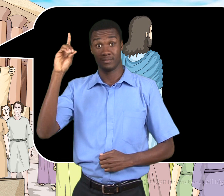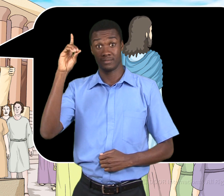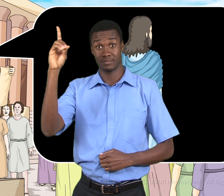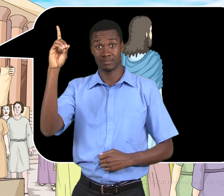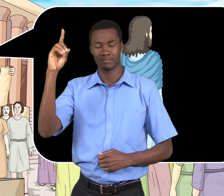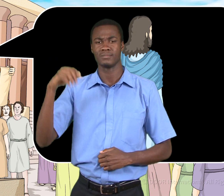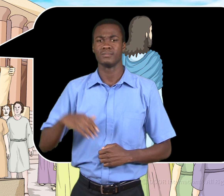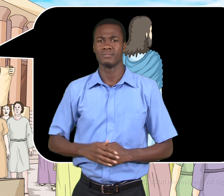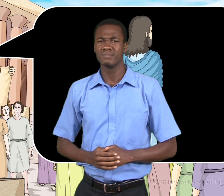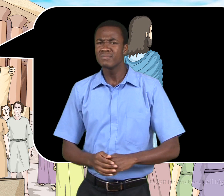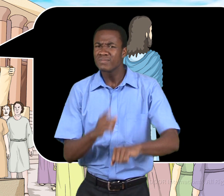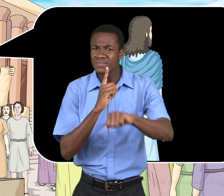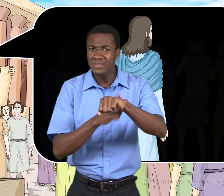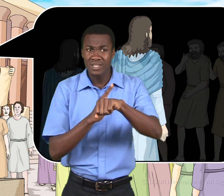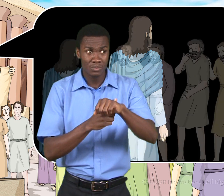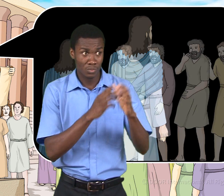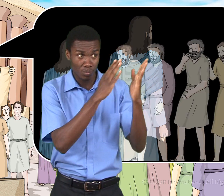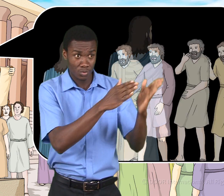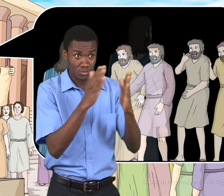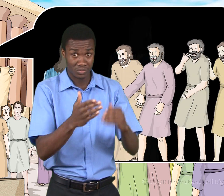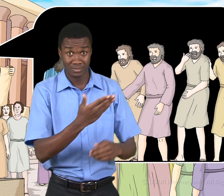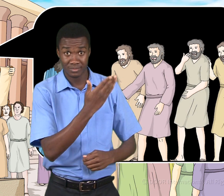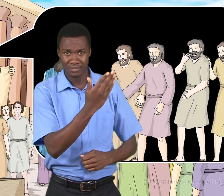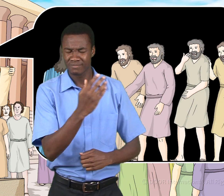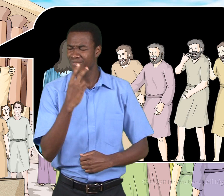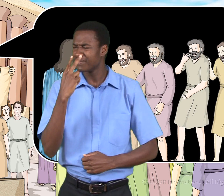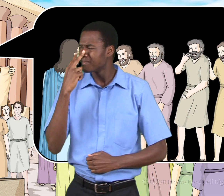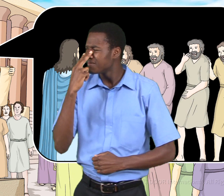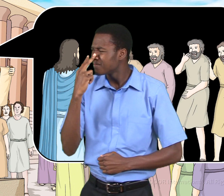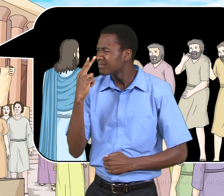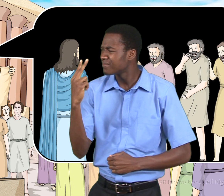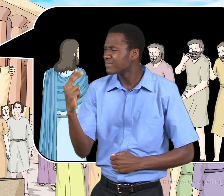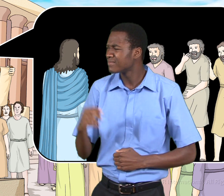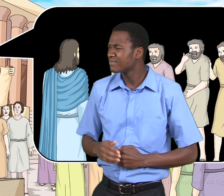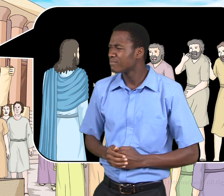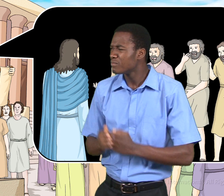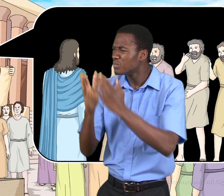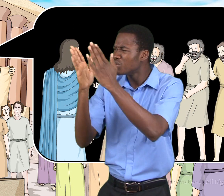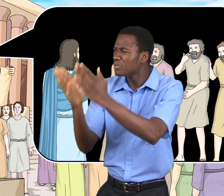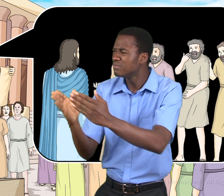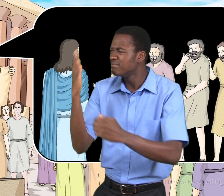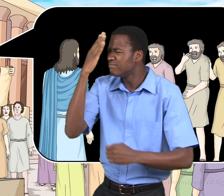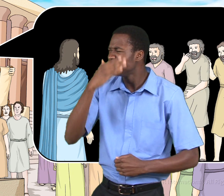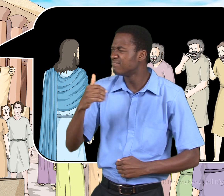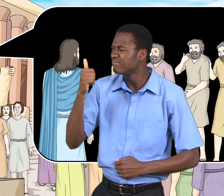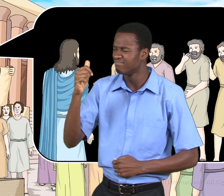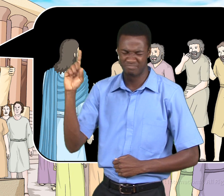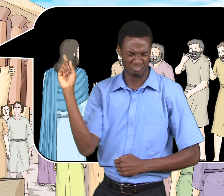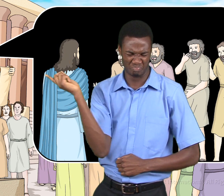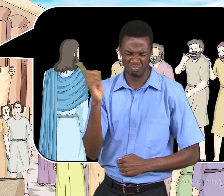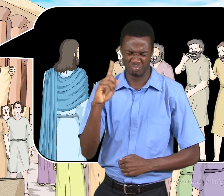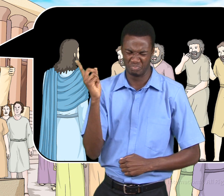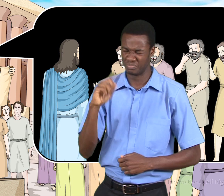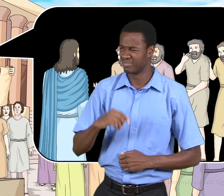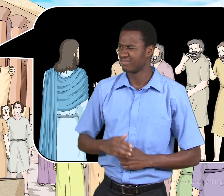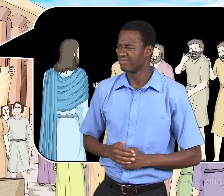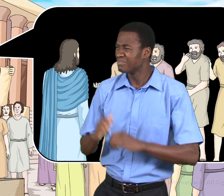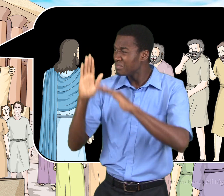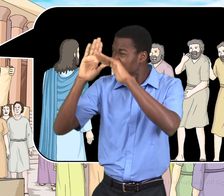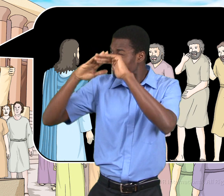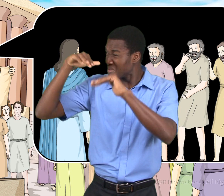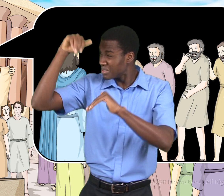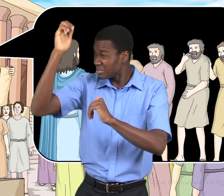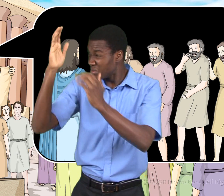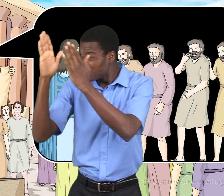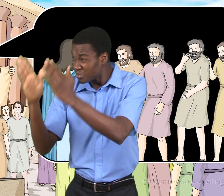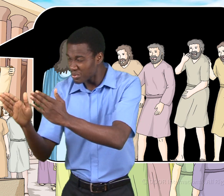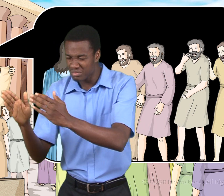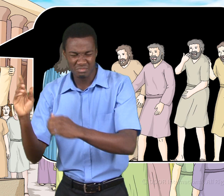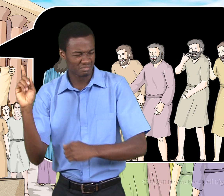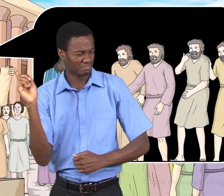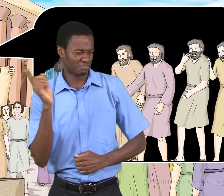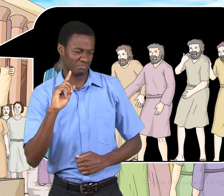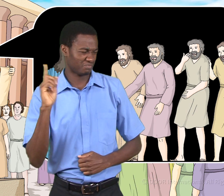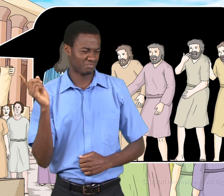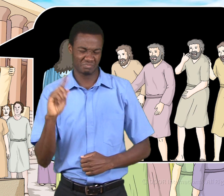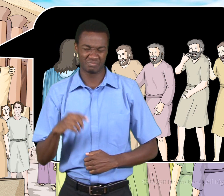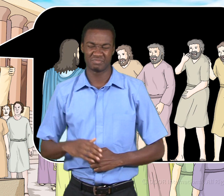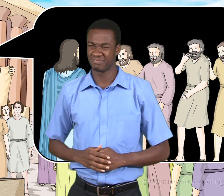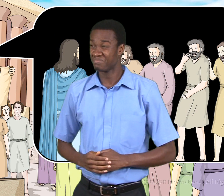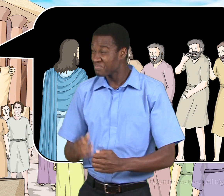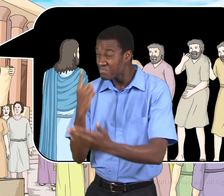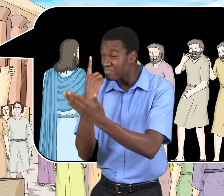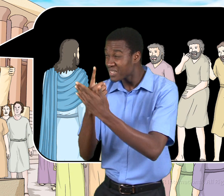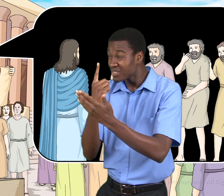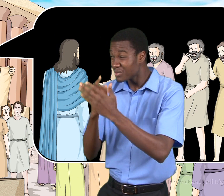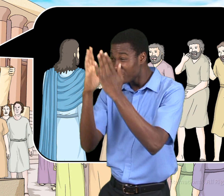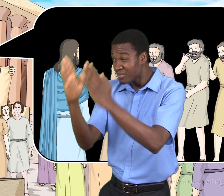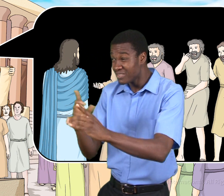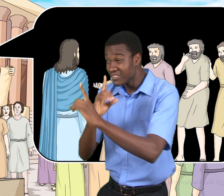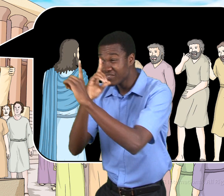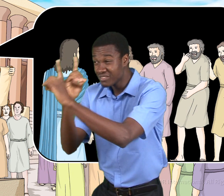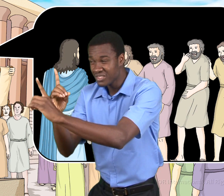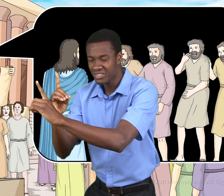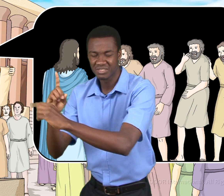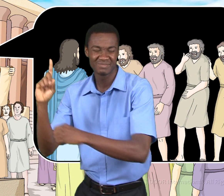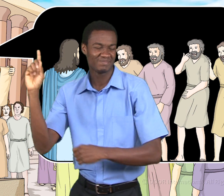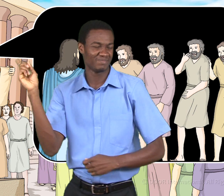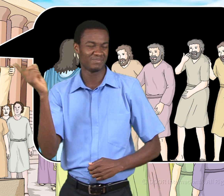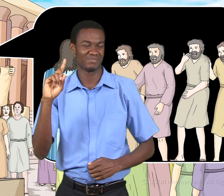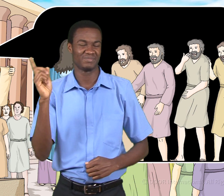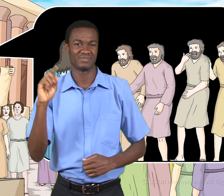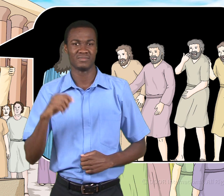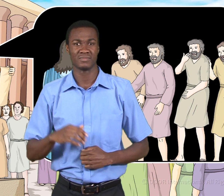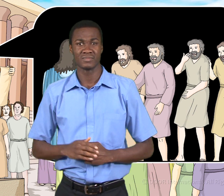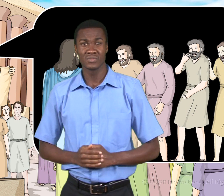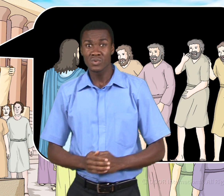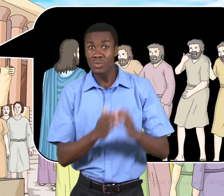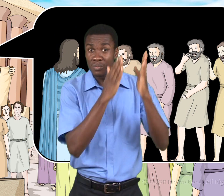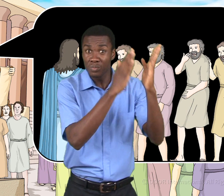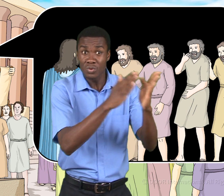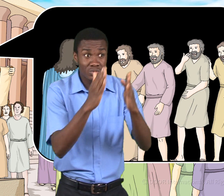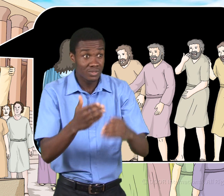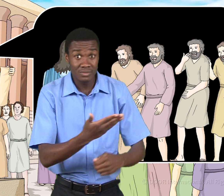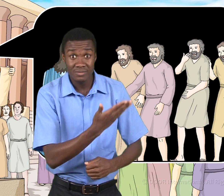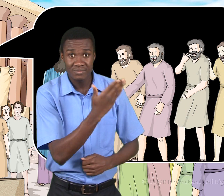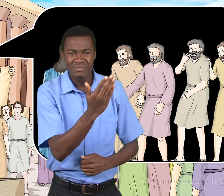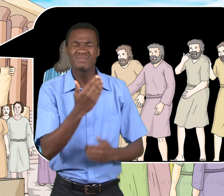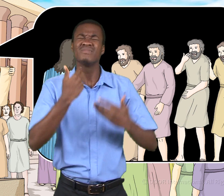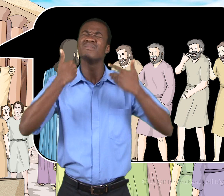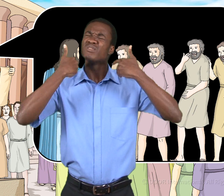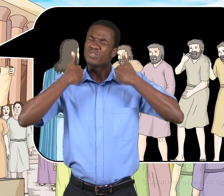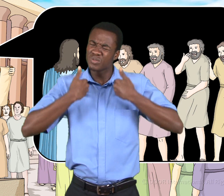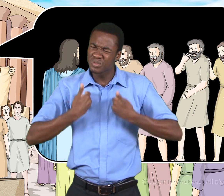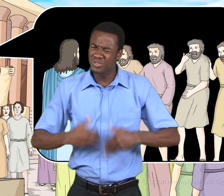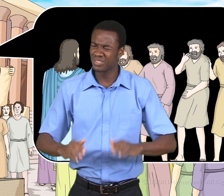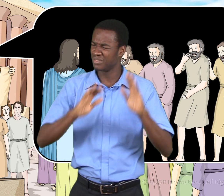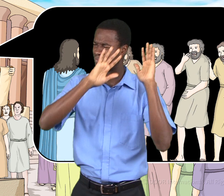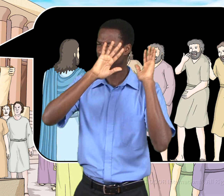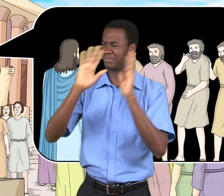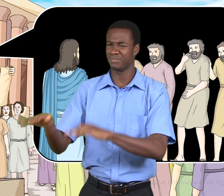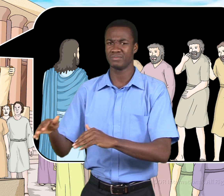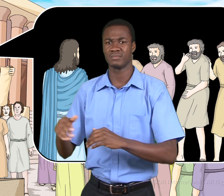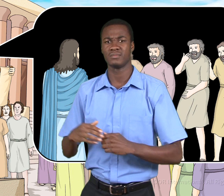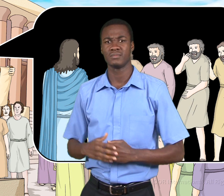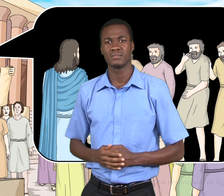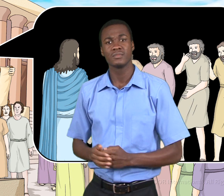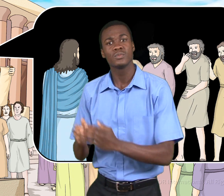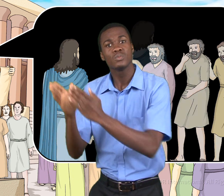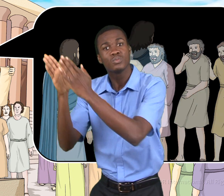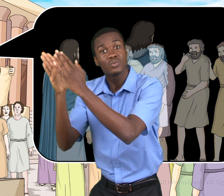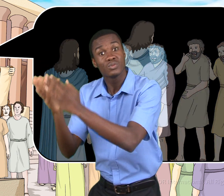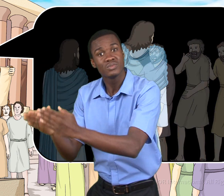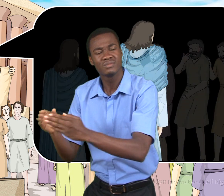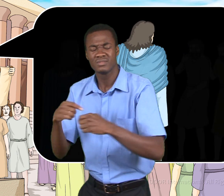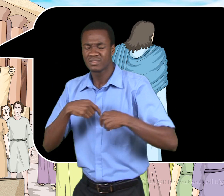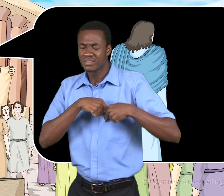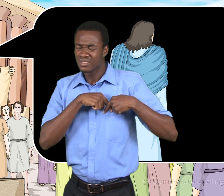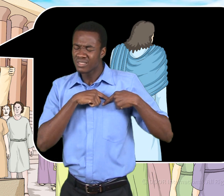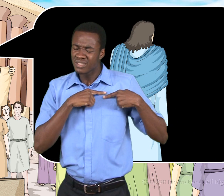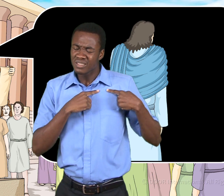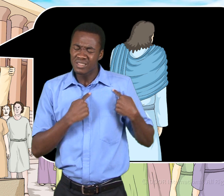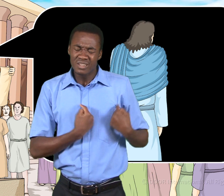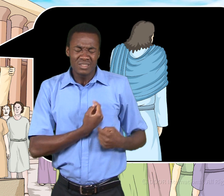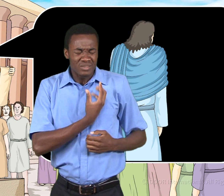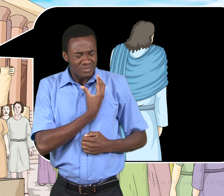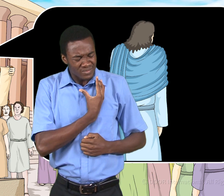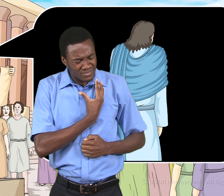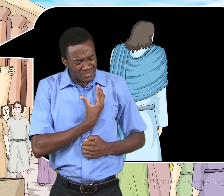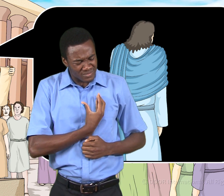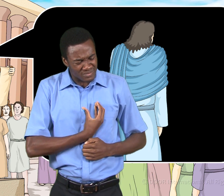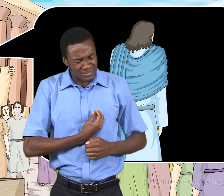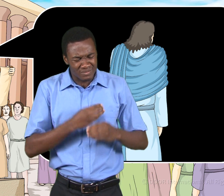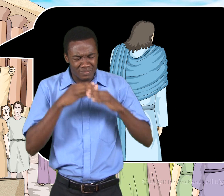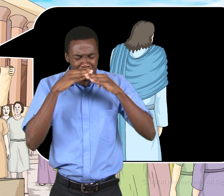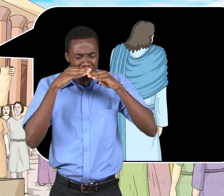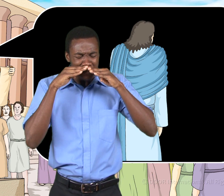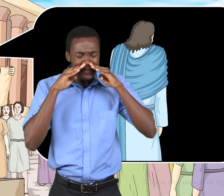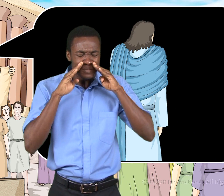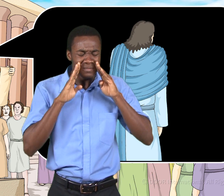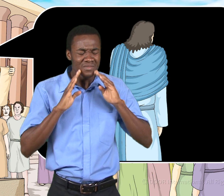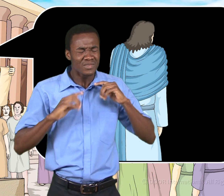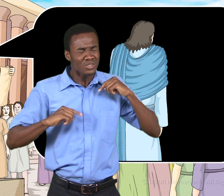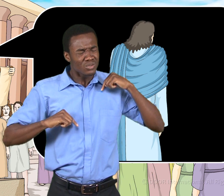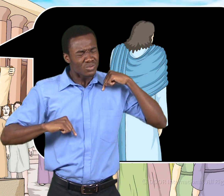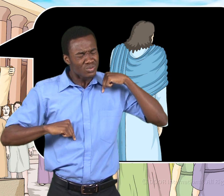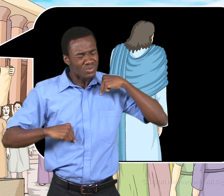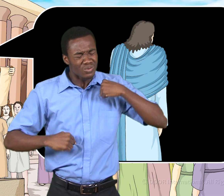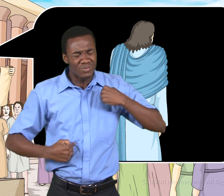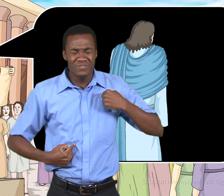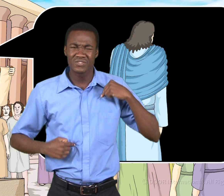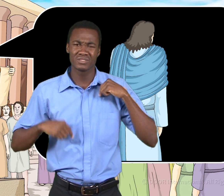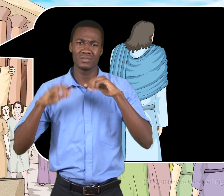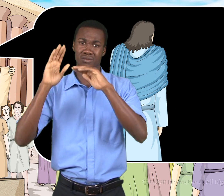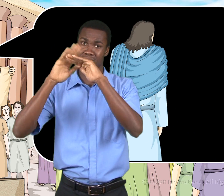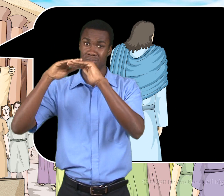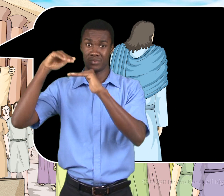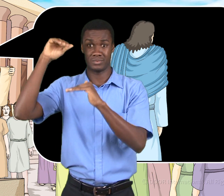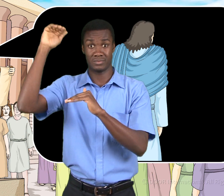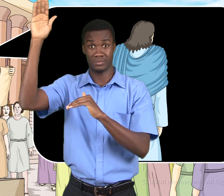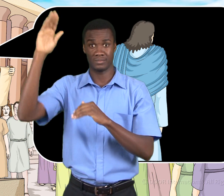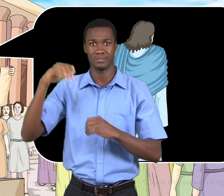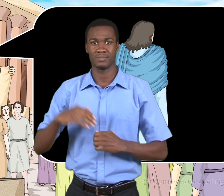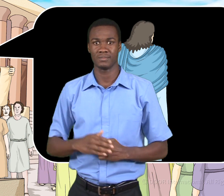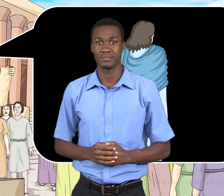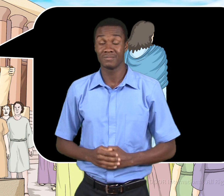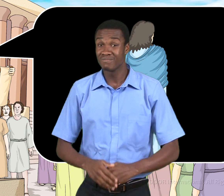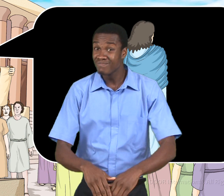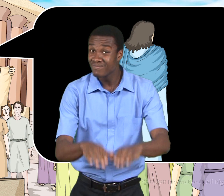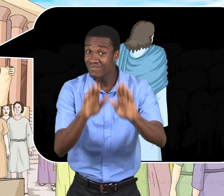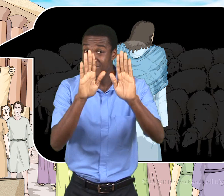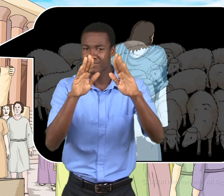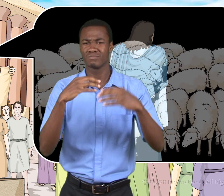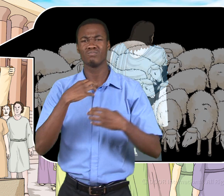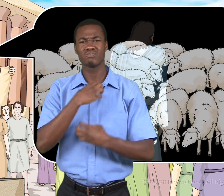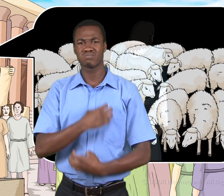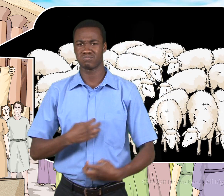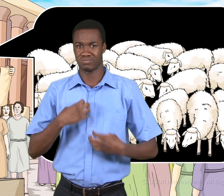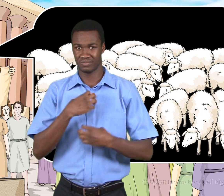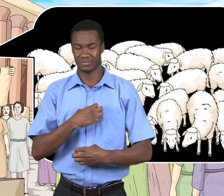He was despised and rejected by men, a man of sorrows, acquainted with grief. Like one from whom men hide their faces, He was despised, and we esteemed Him not. Surely He took on our infirmities and carried our sorrows; yet we considered Him stricken by God, struck down and afflicted. But He was pierced for our transgressions, He was crushed for our iniquities; the punishment that brought us peace was upon Him, and by His stripes we are healed.